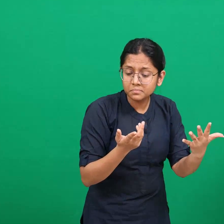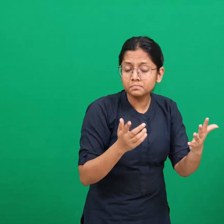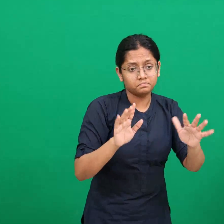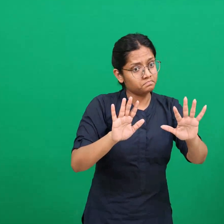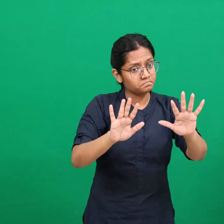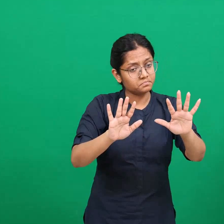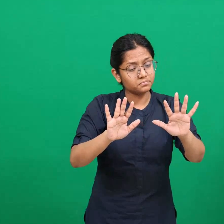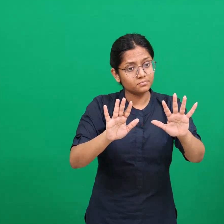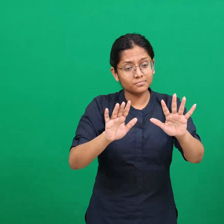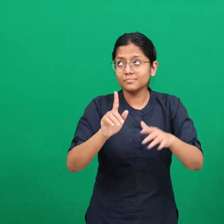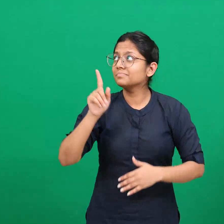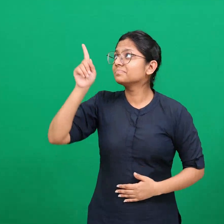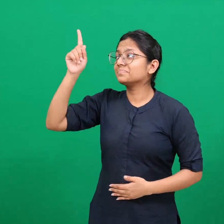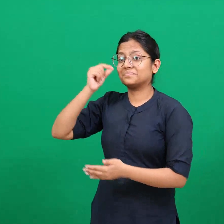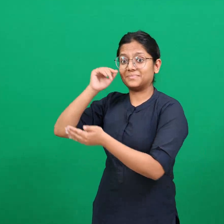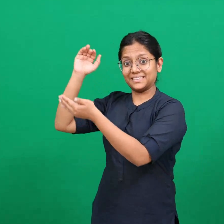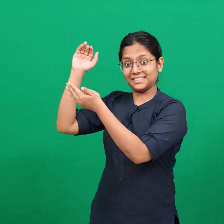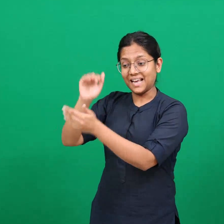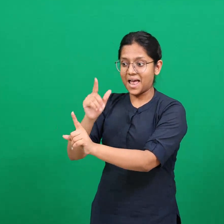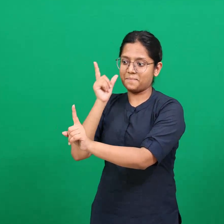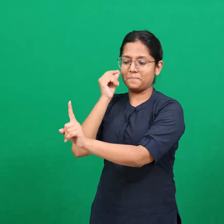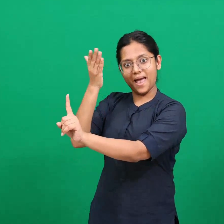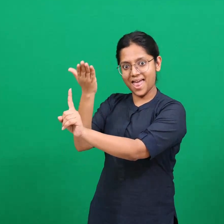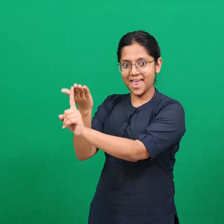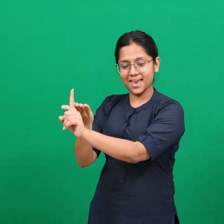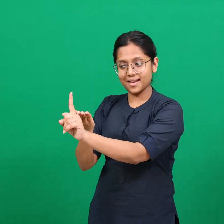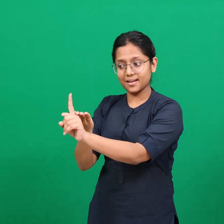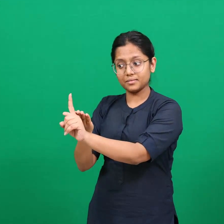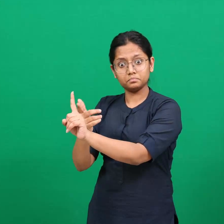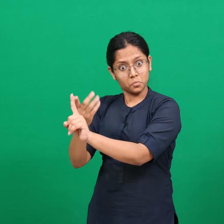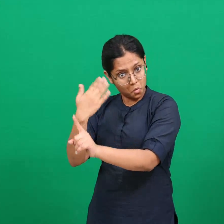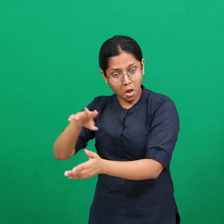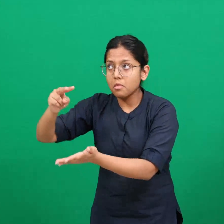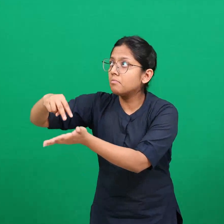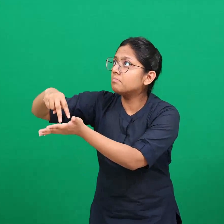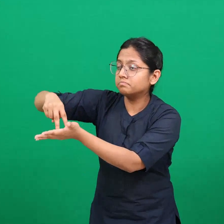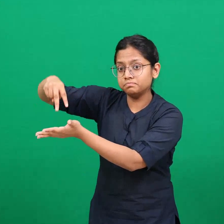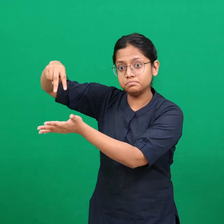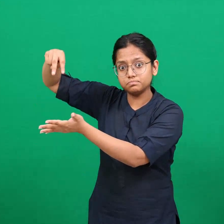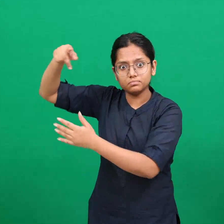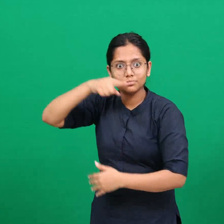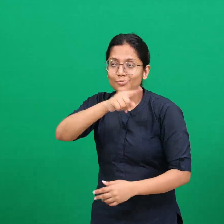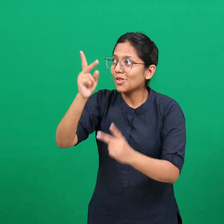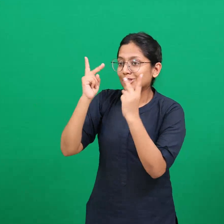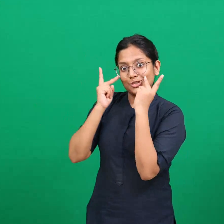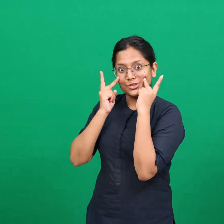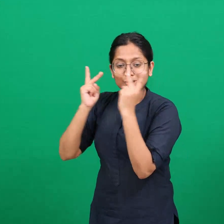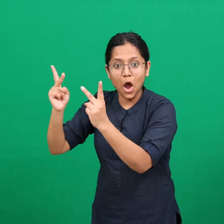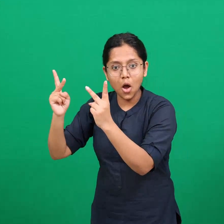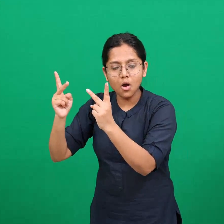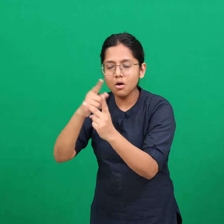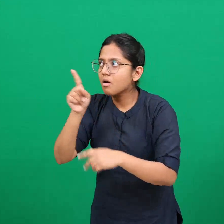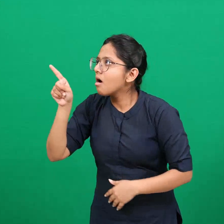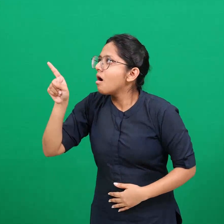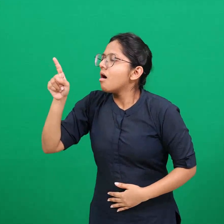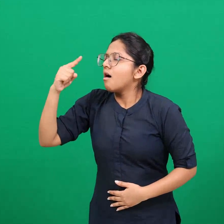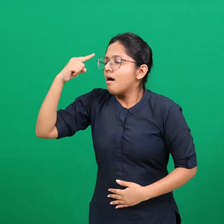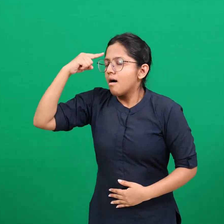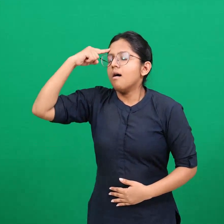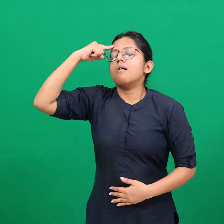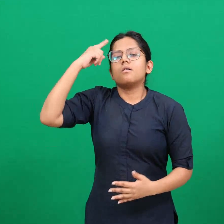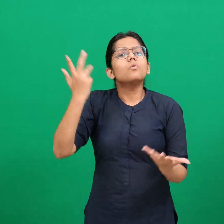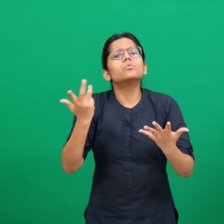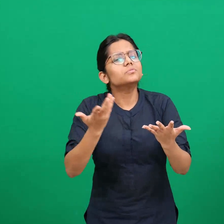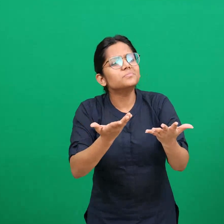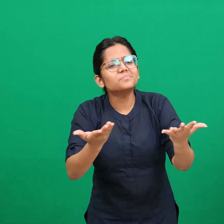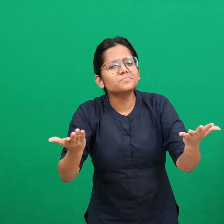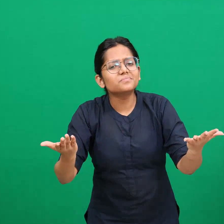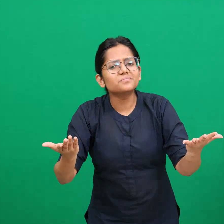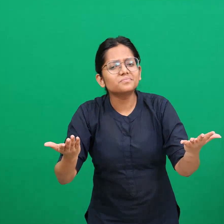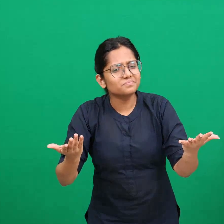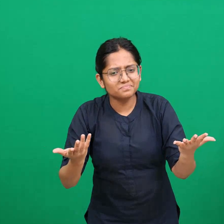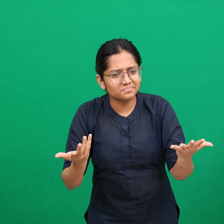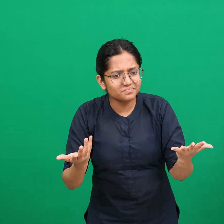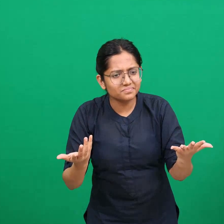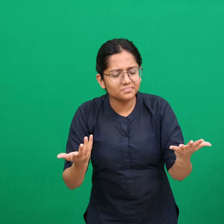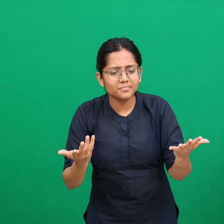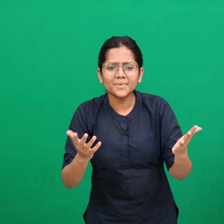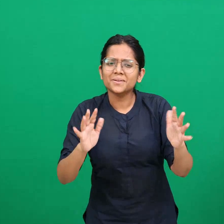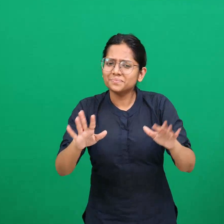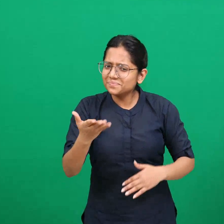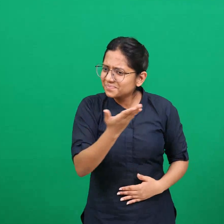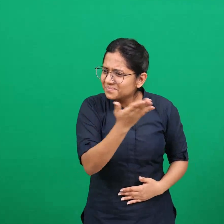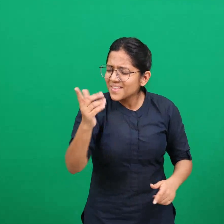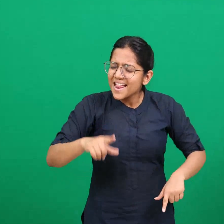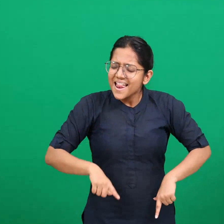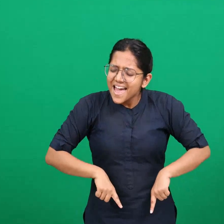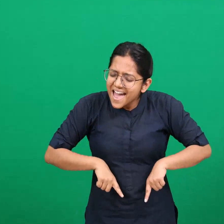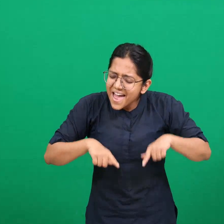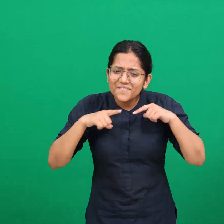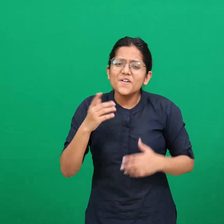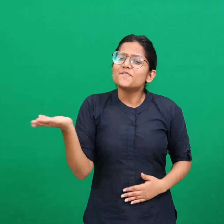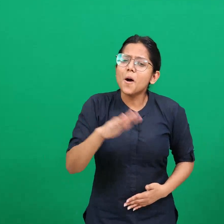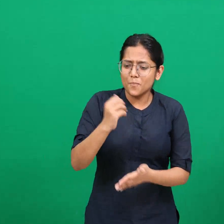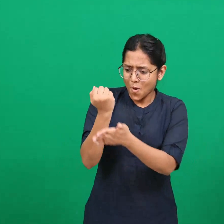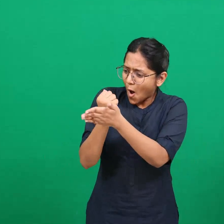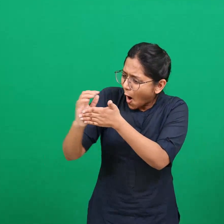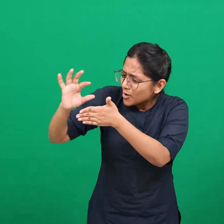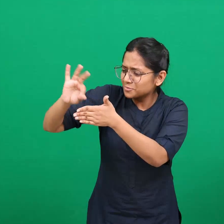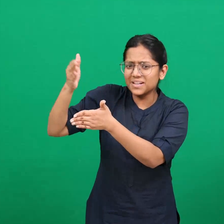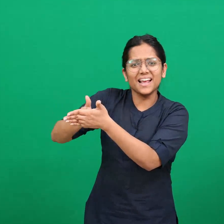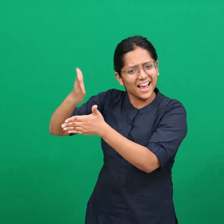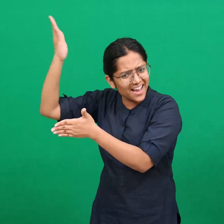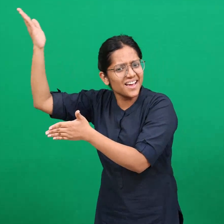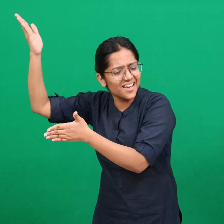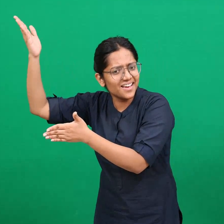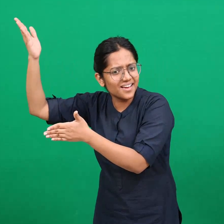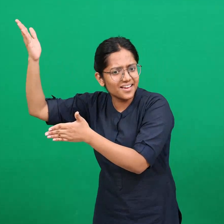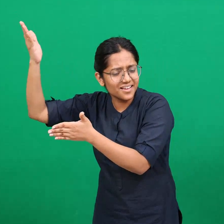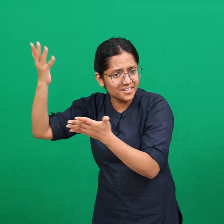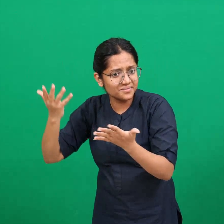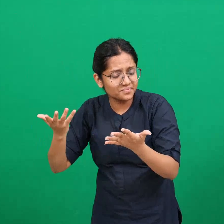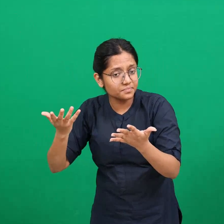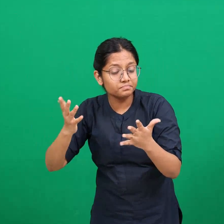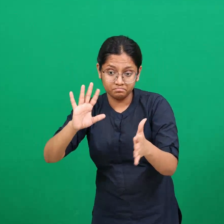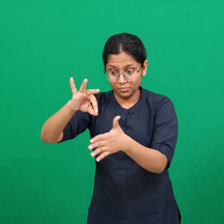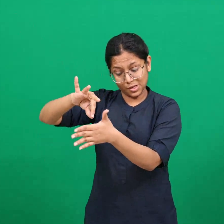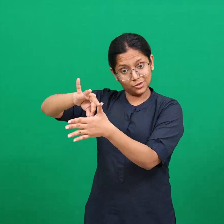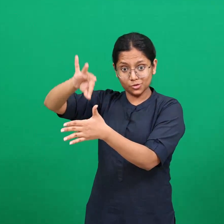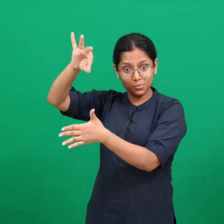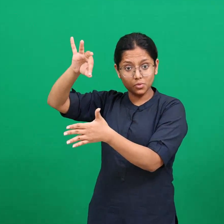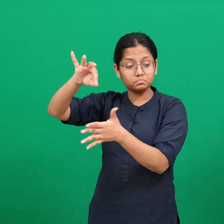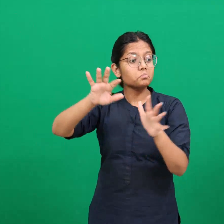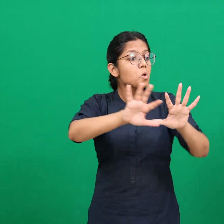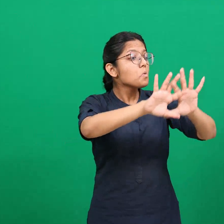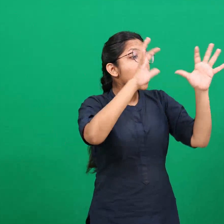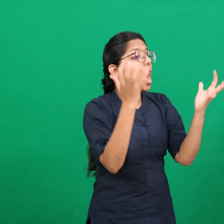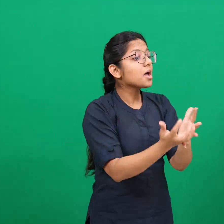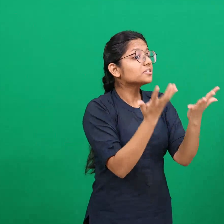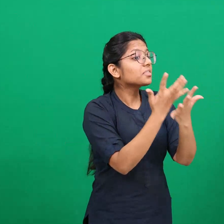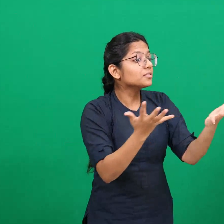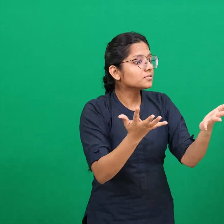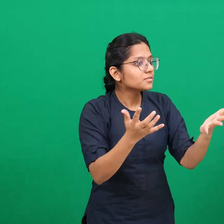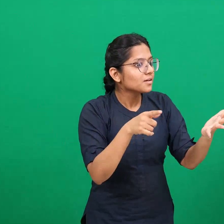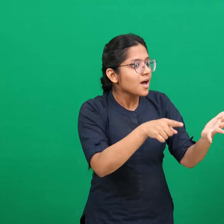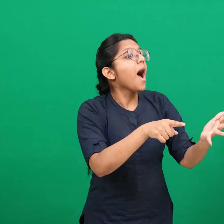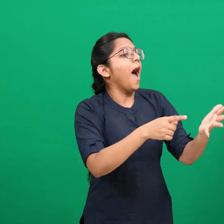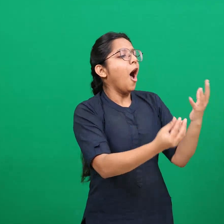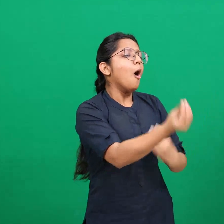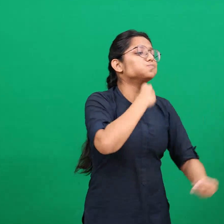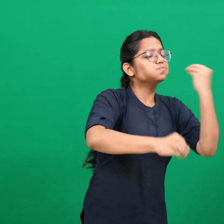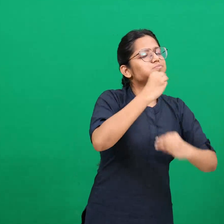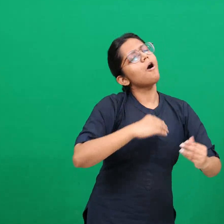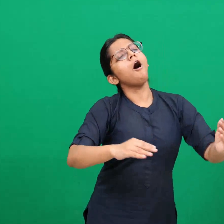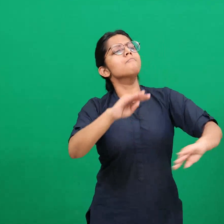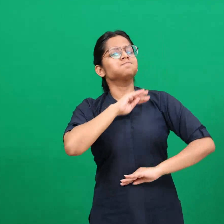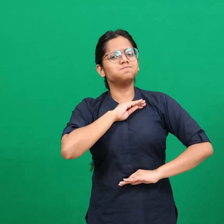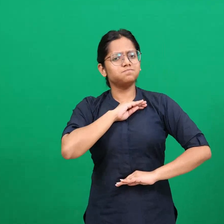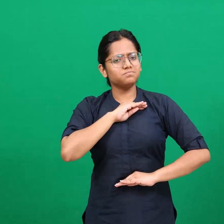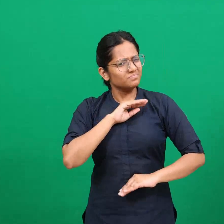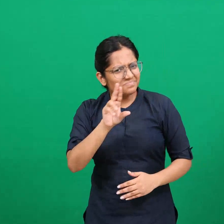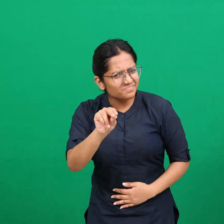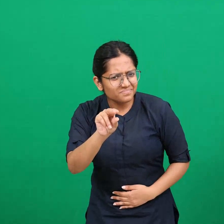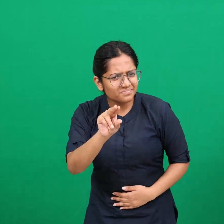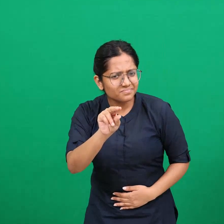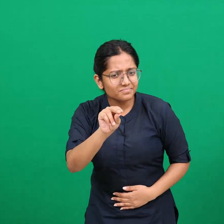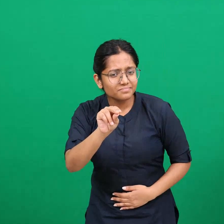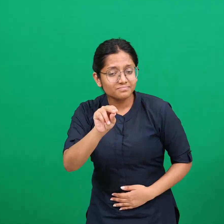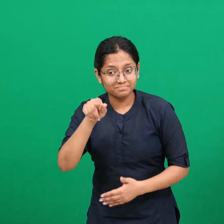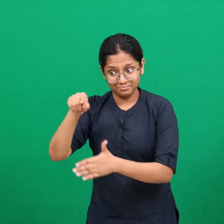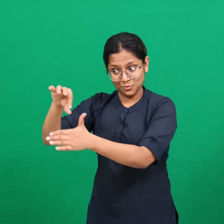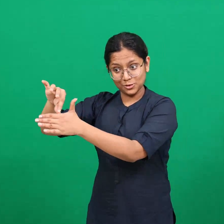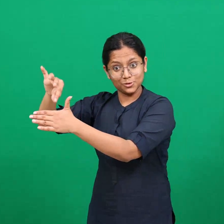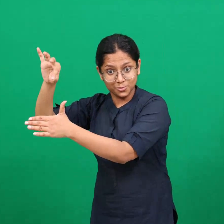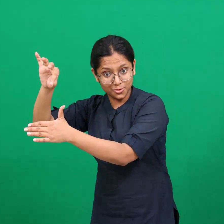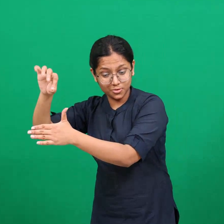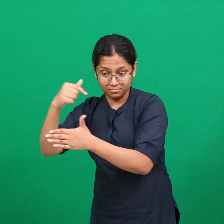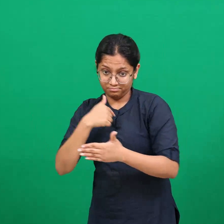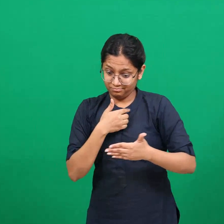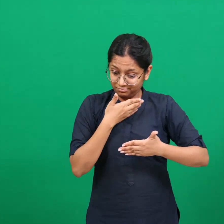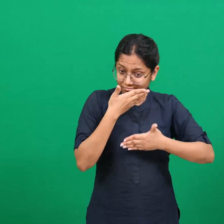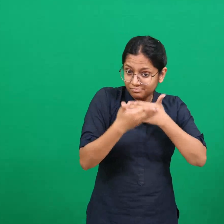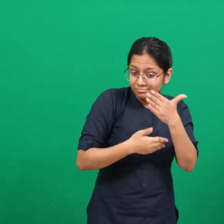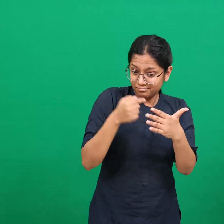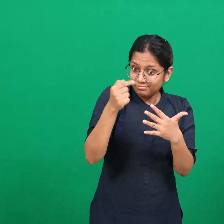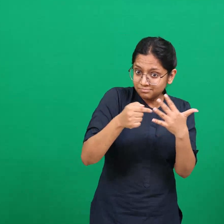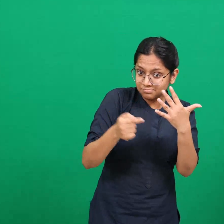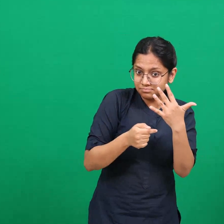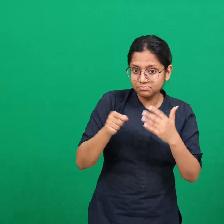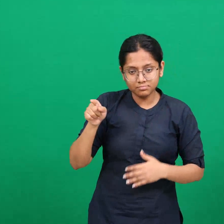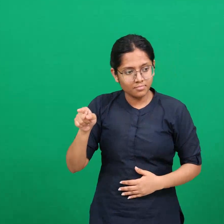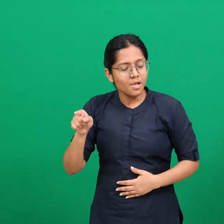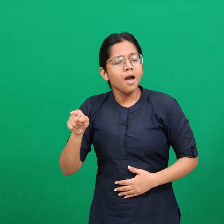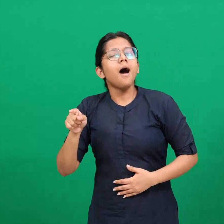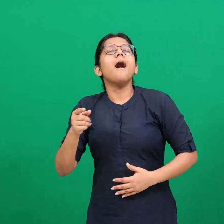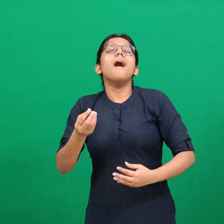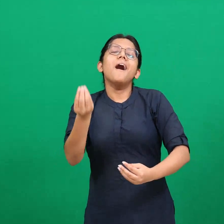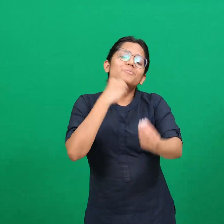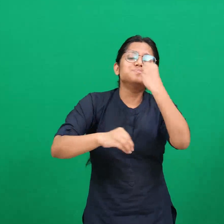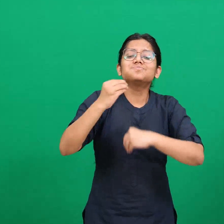Then what will happen if you see the Son of Man ascend to where He was before? The Spirit gives life; the flesh profits nothing.